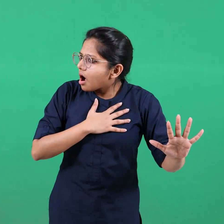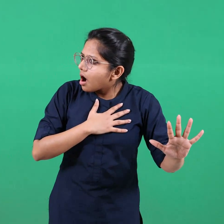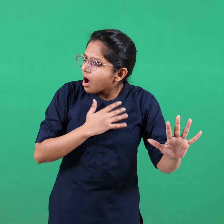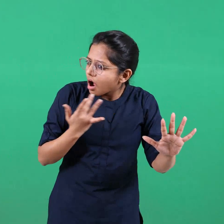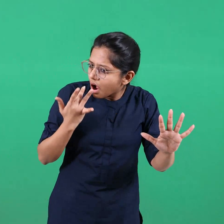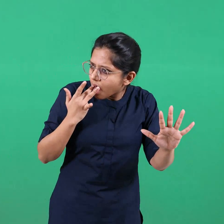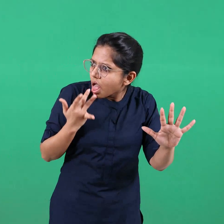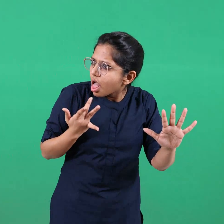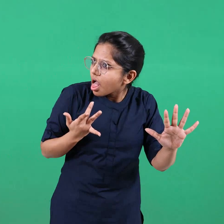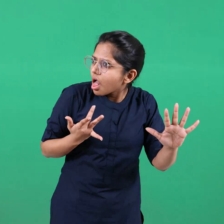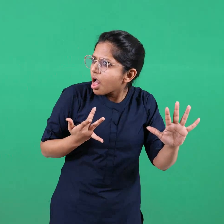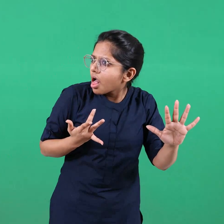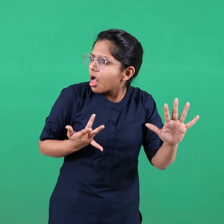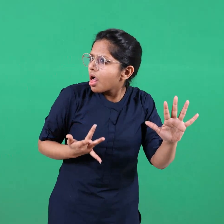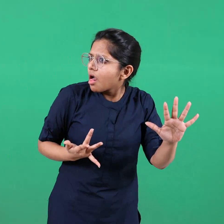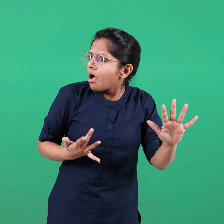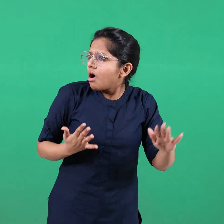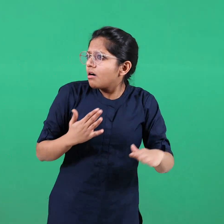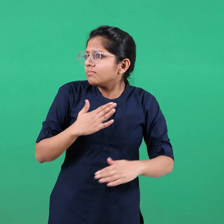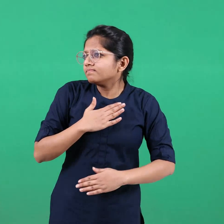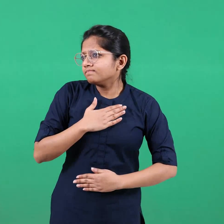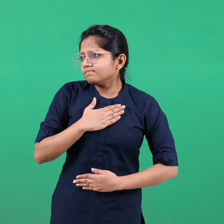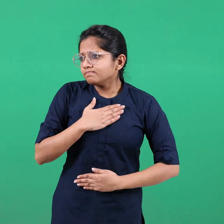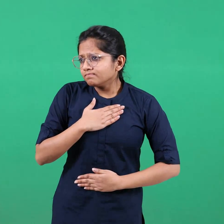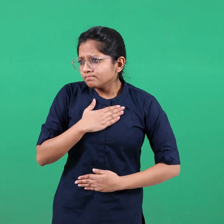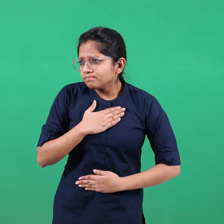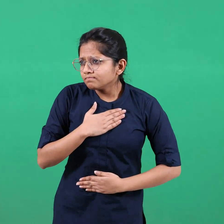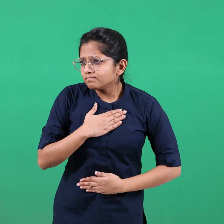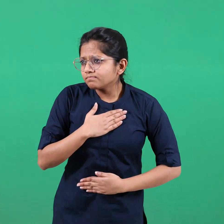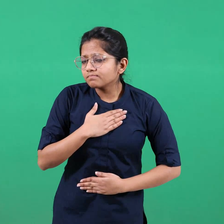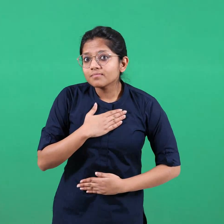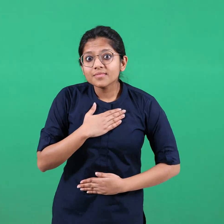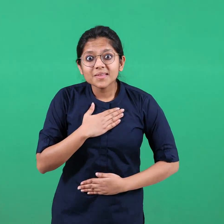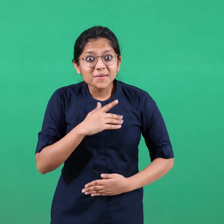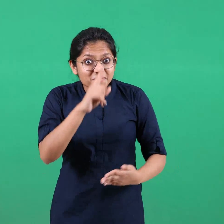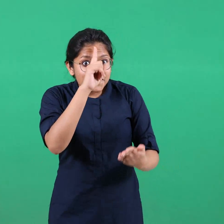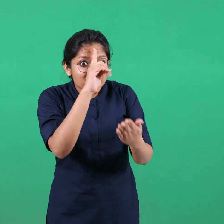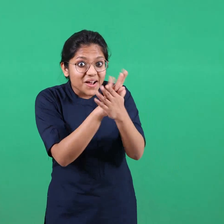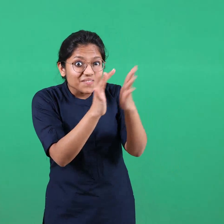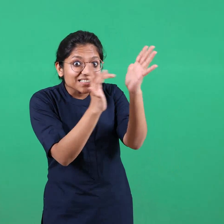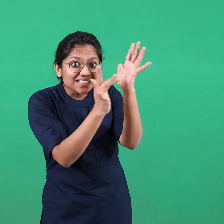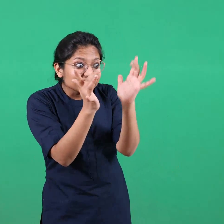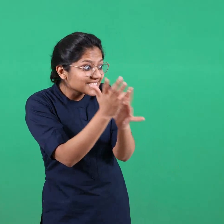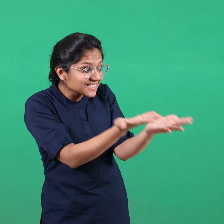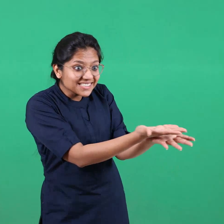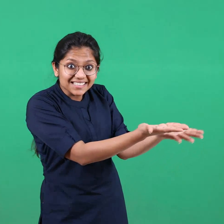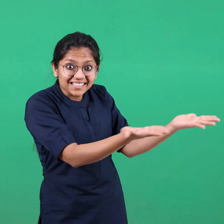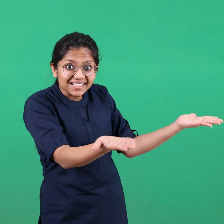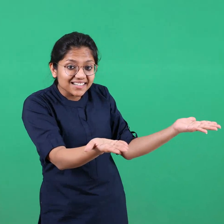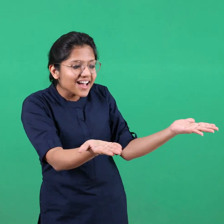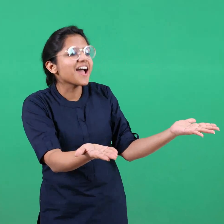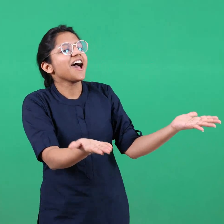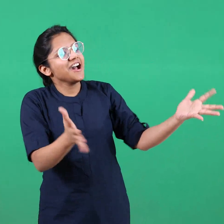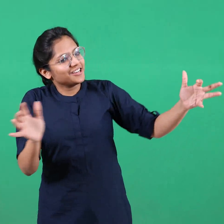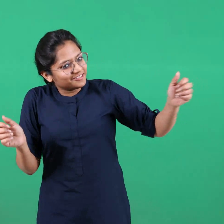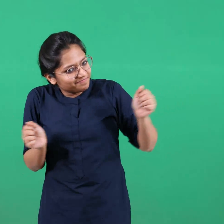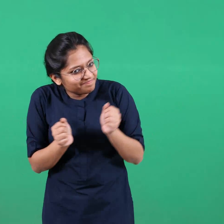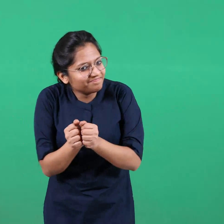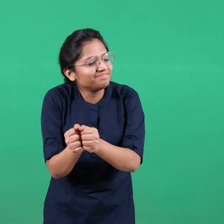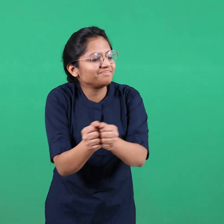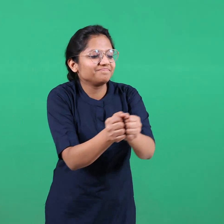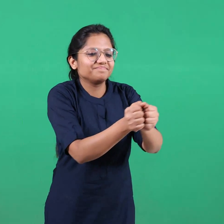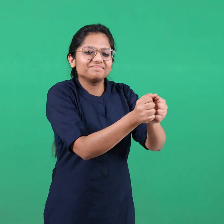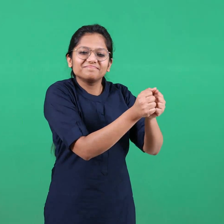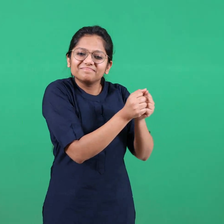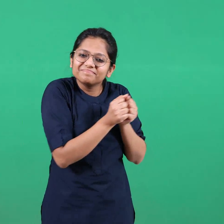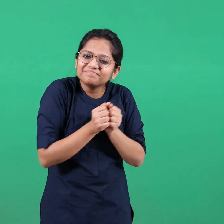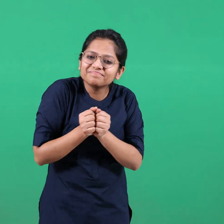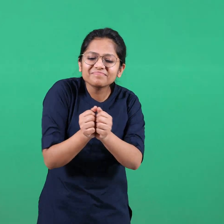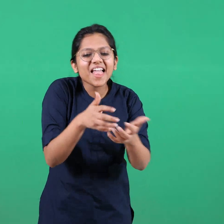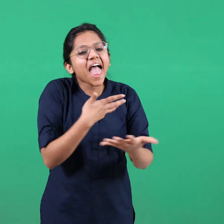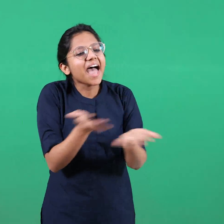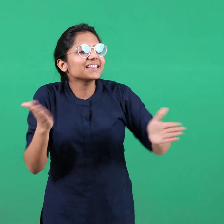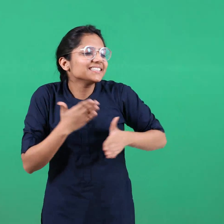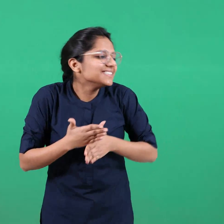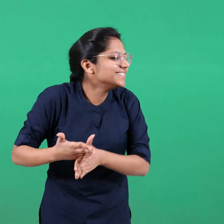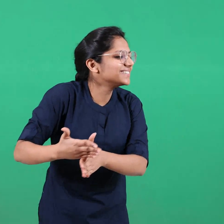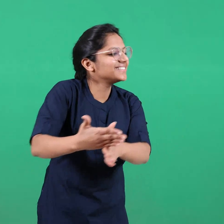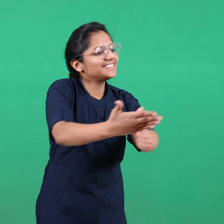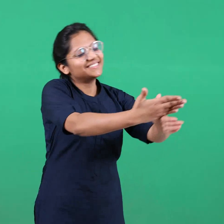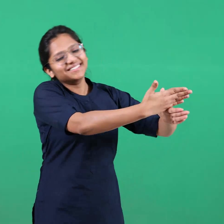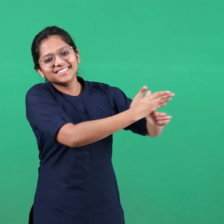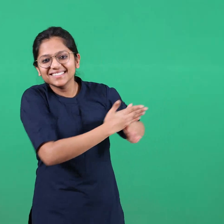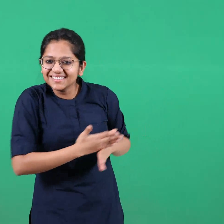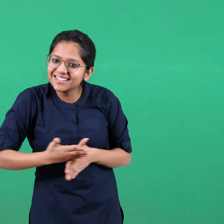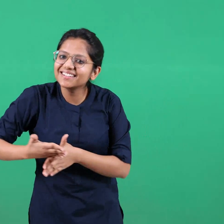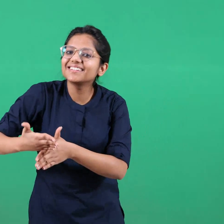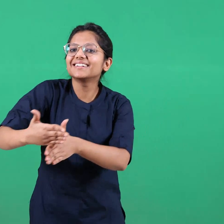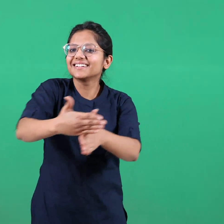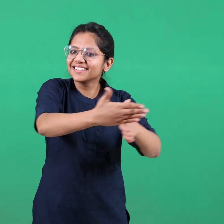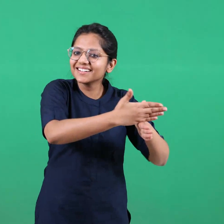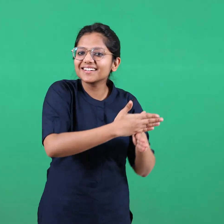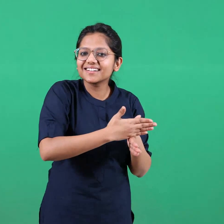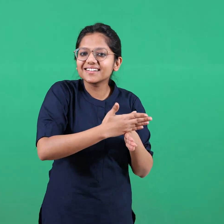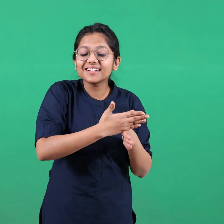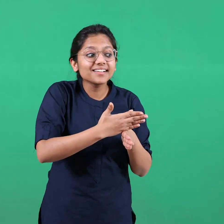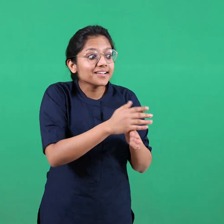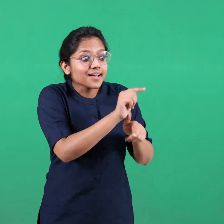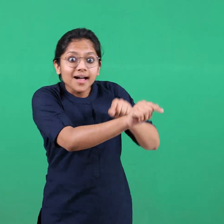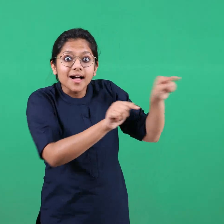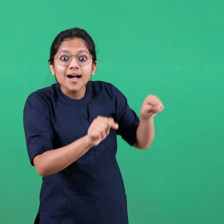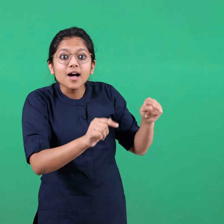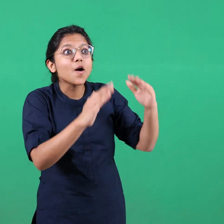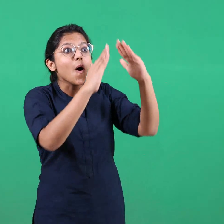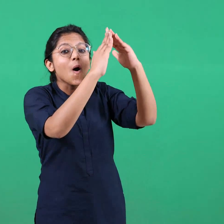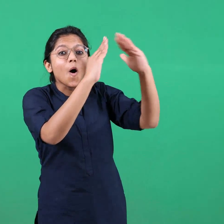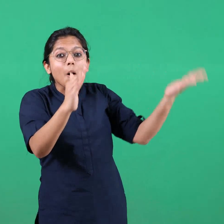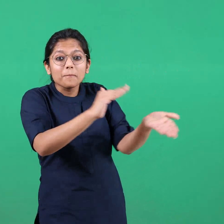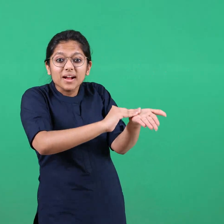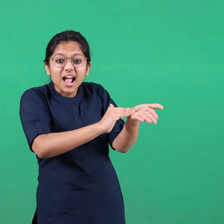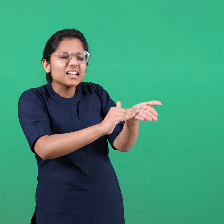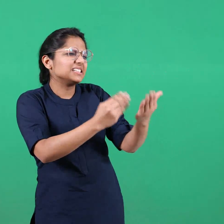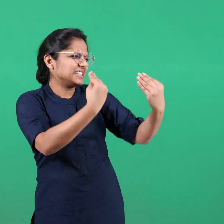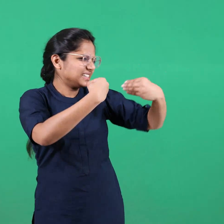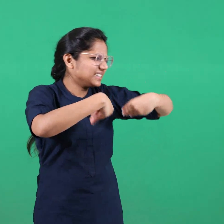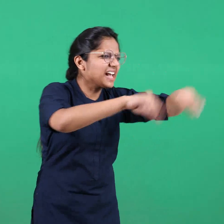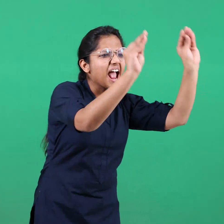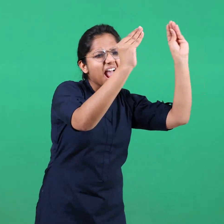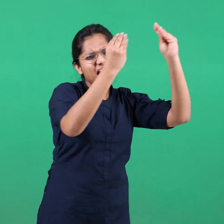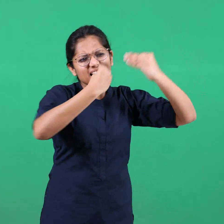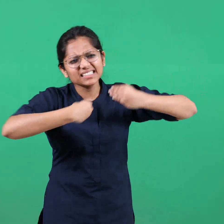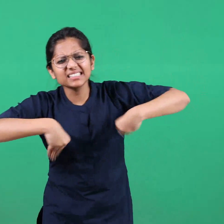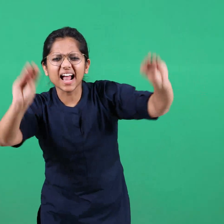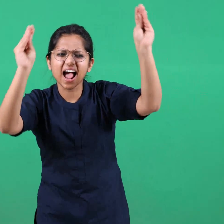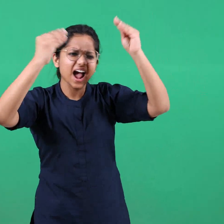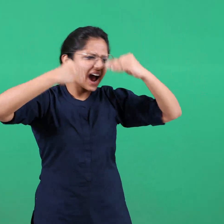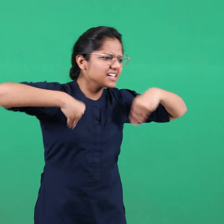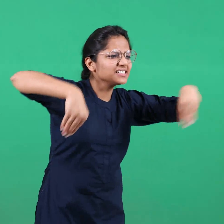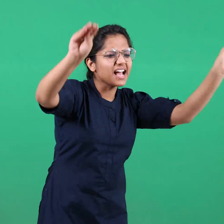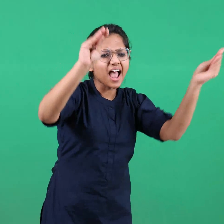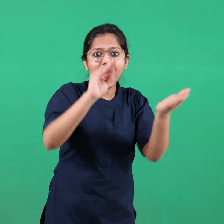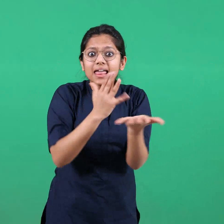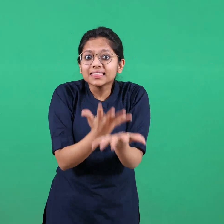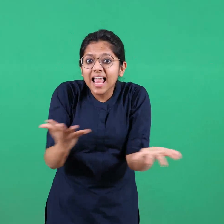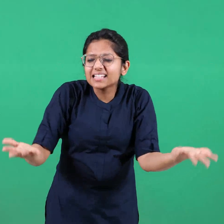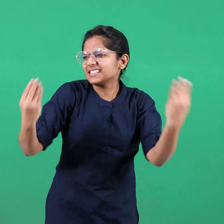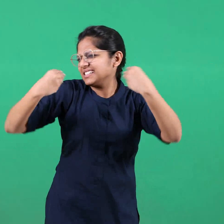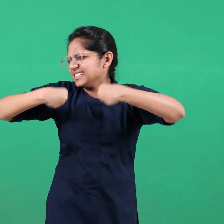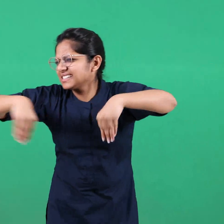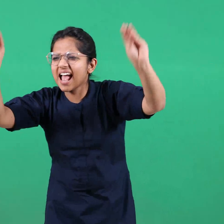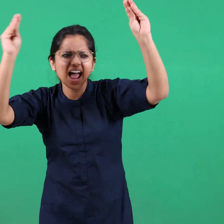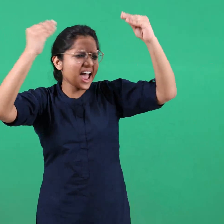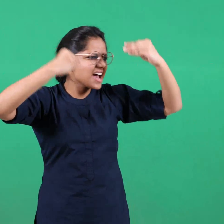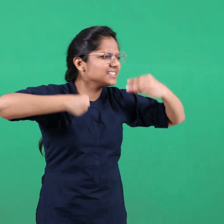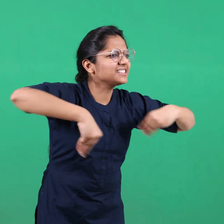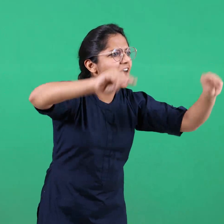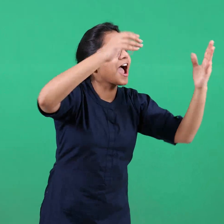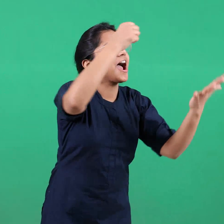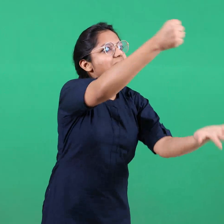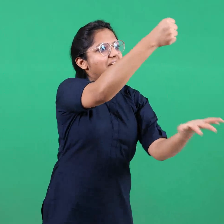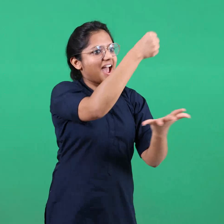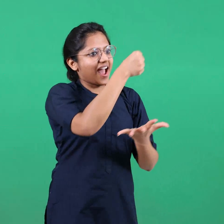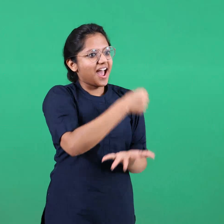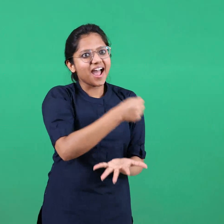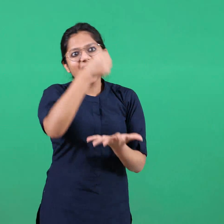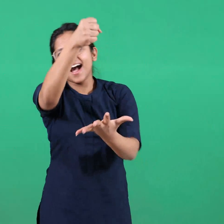All the believers were together and had everything in common.